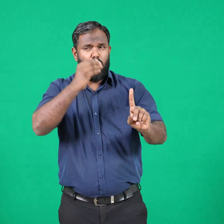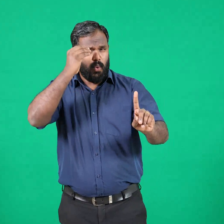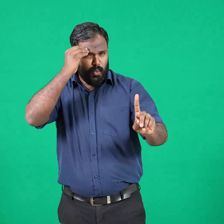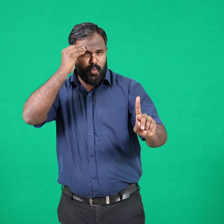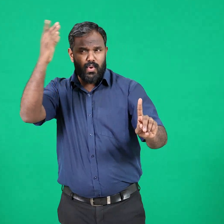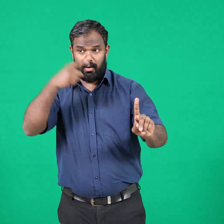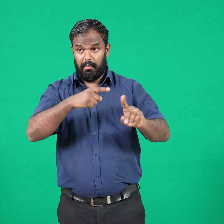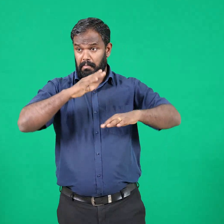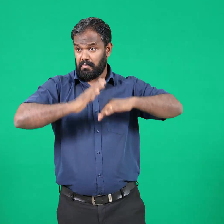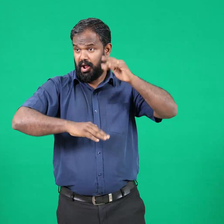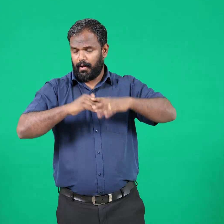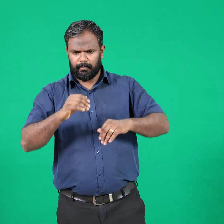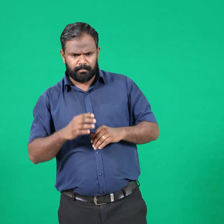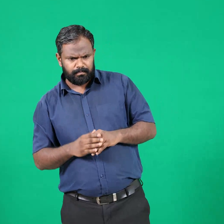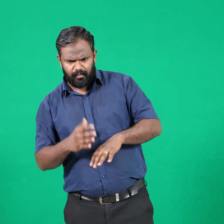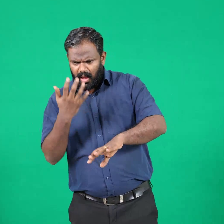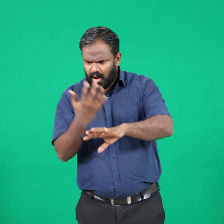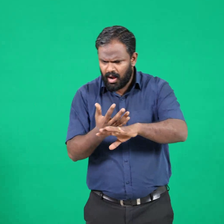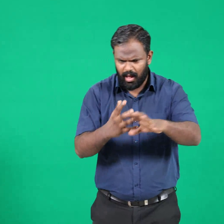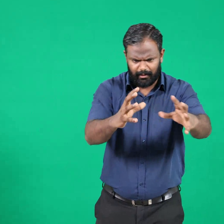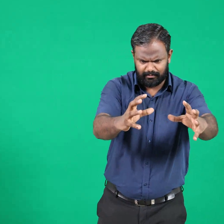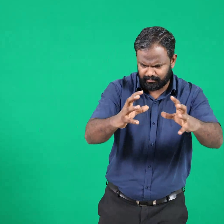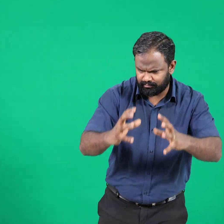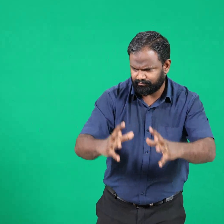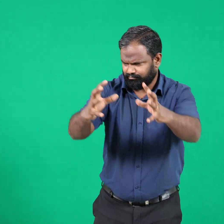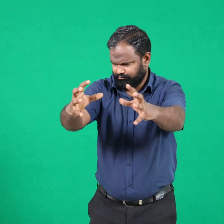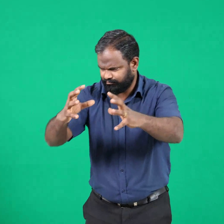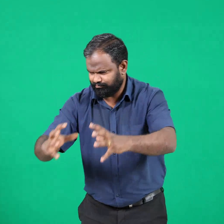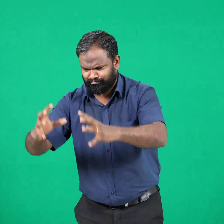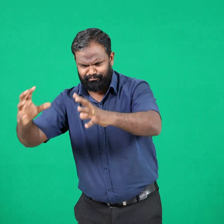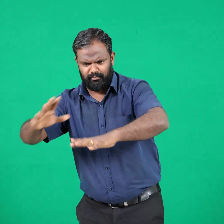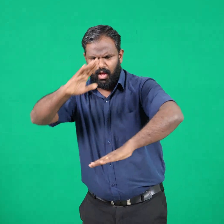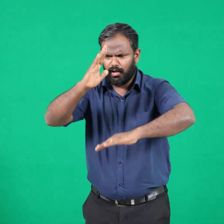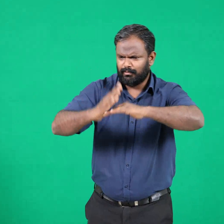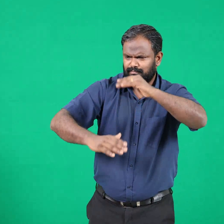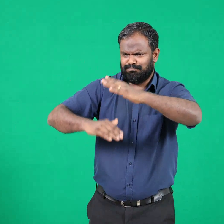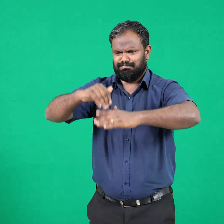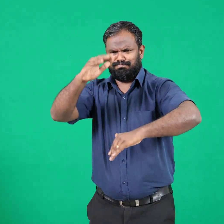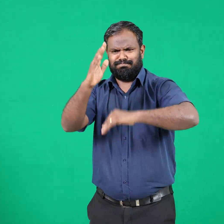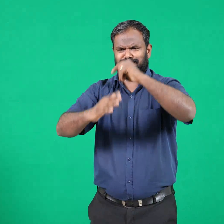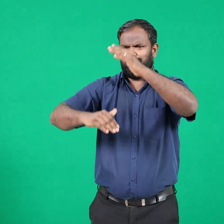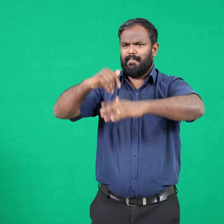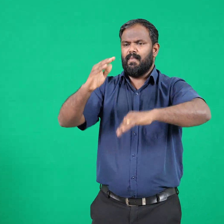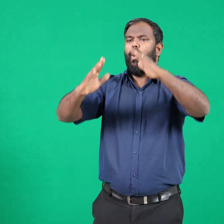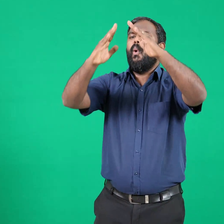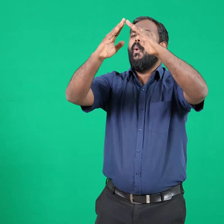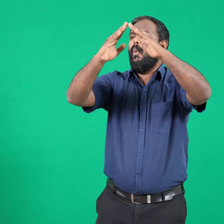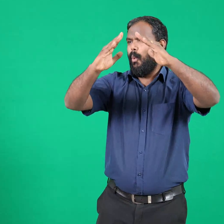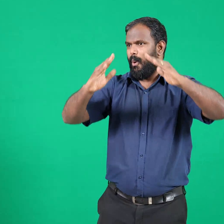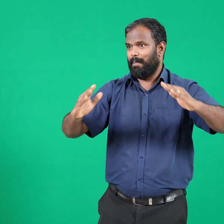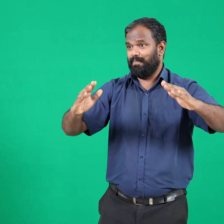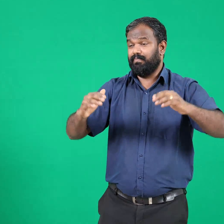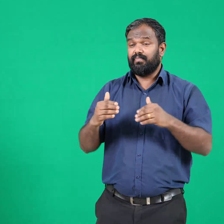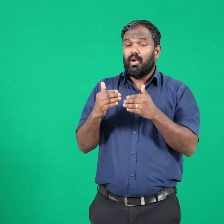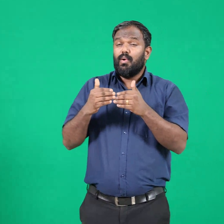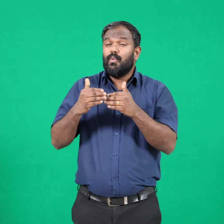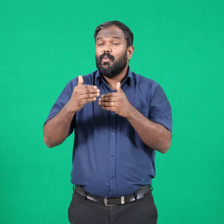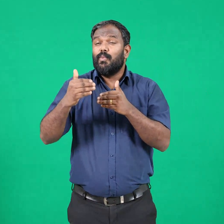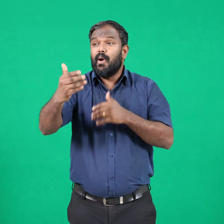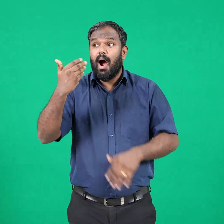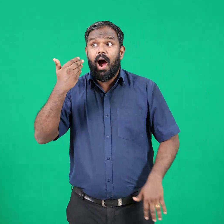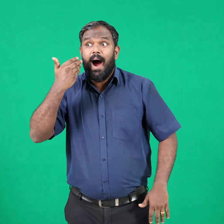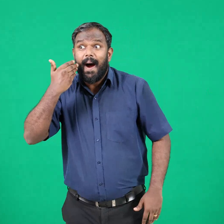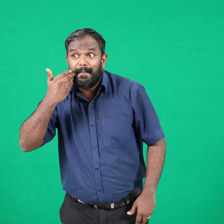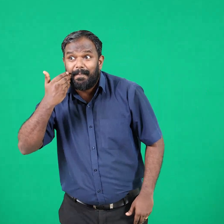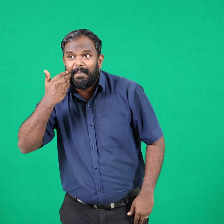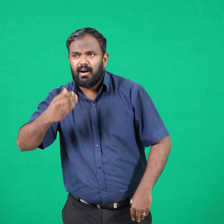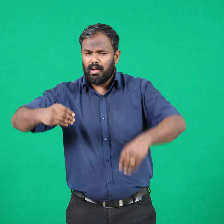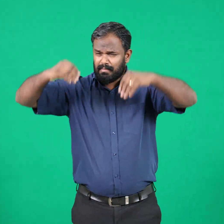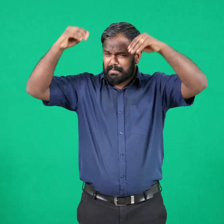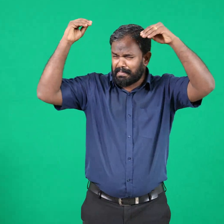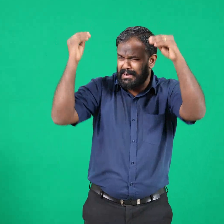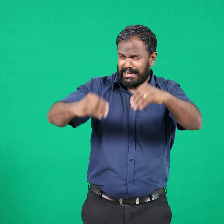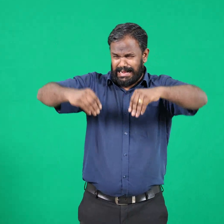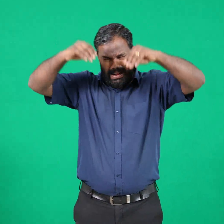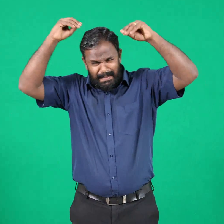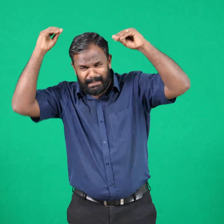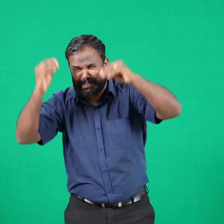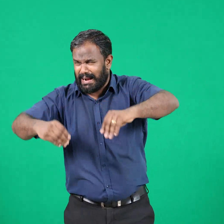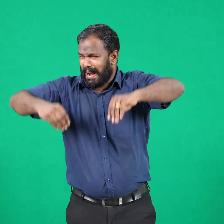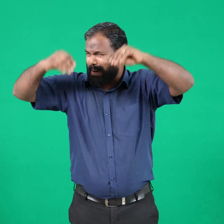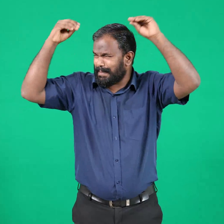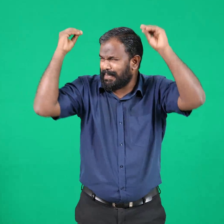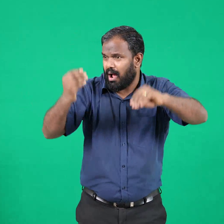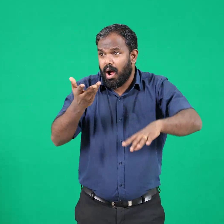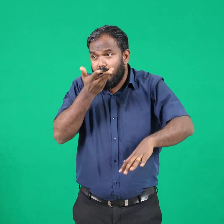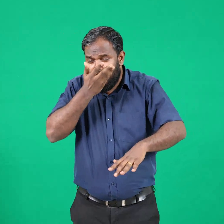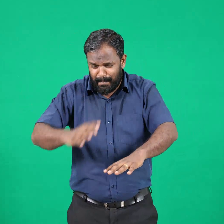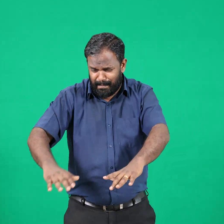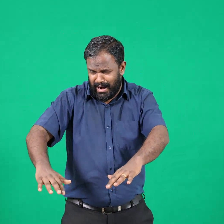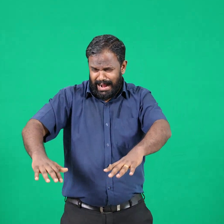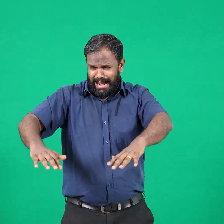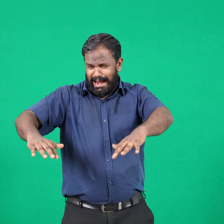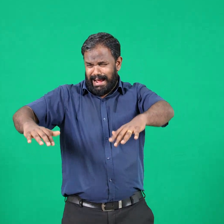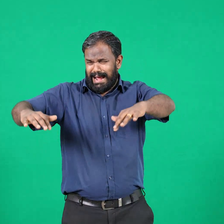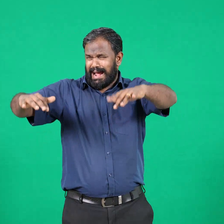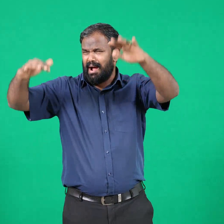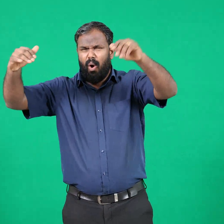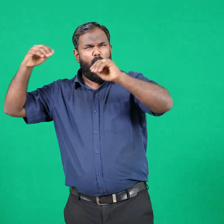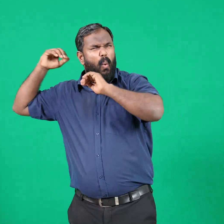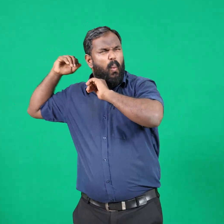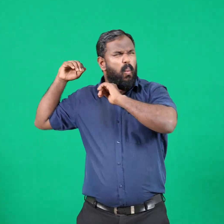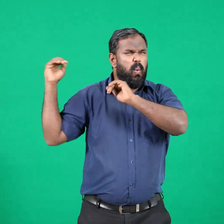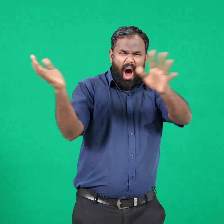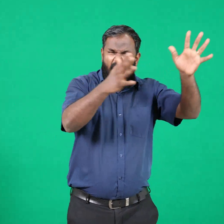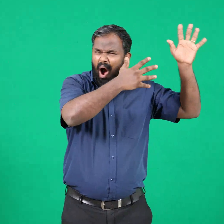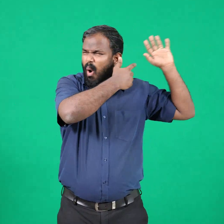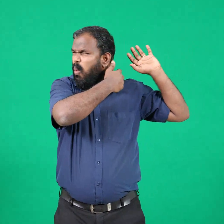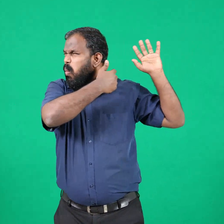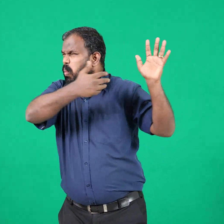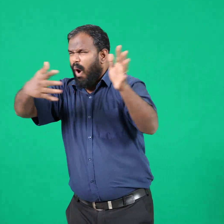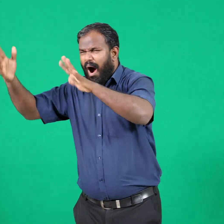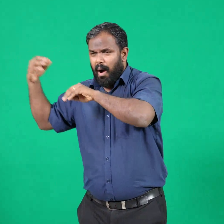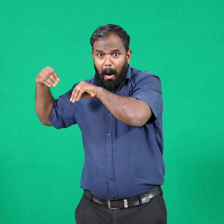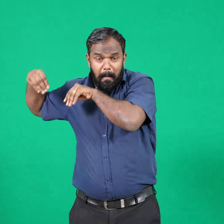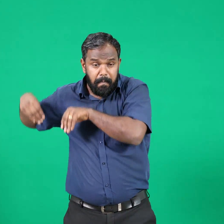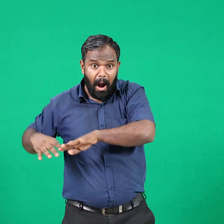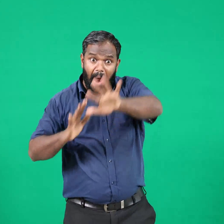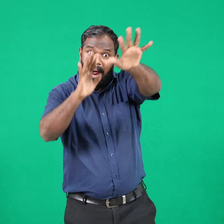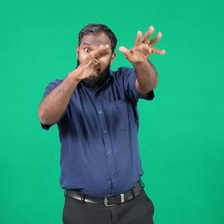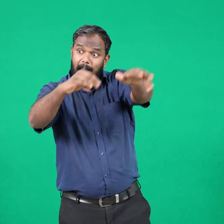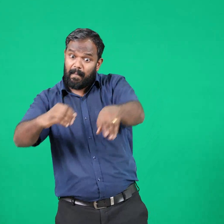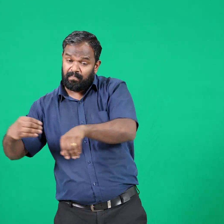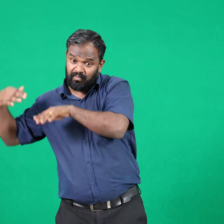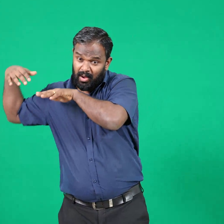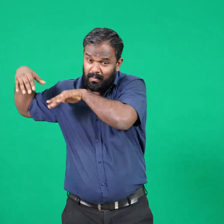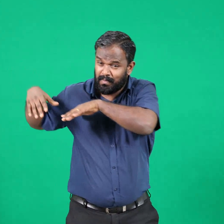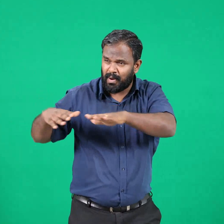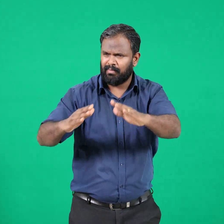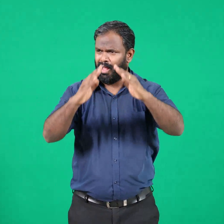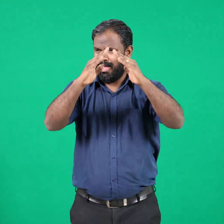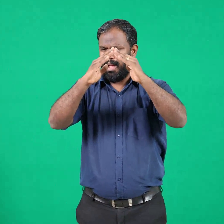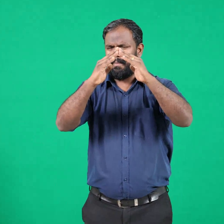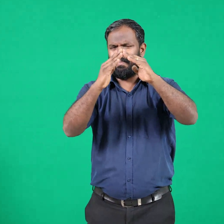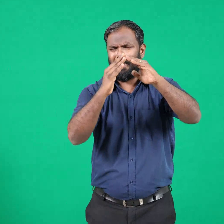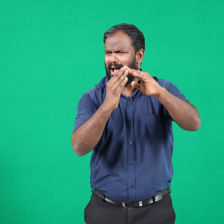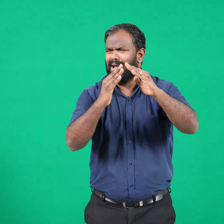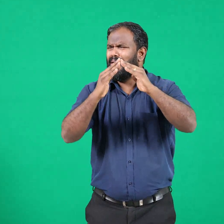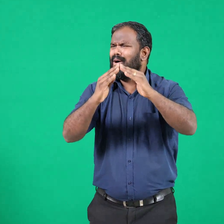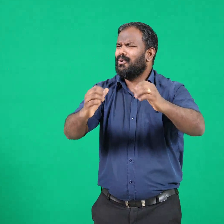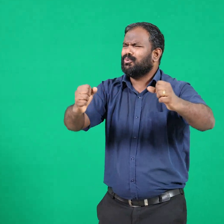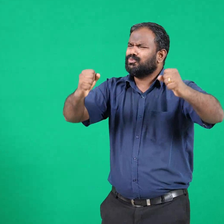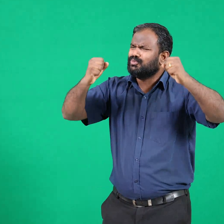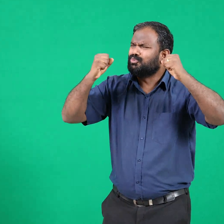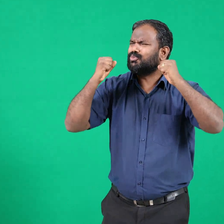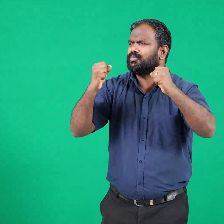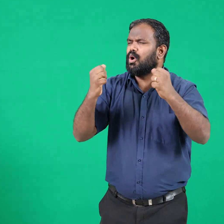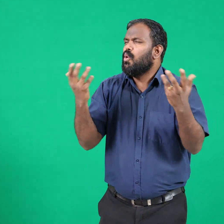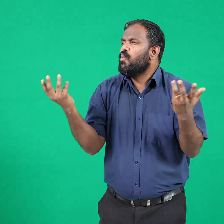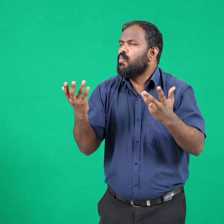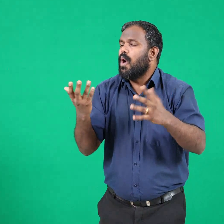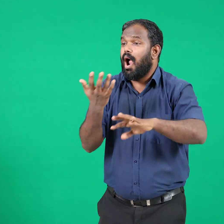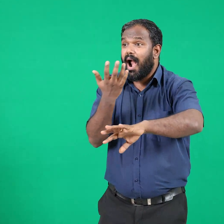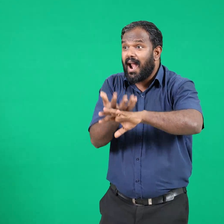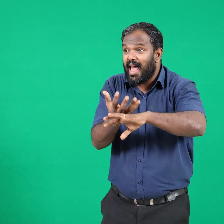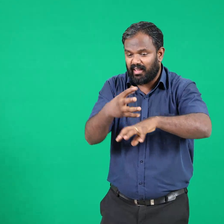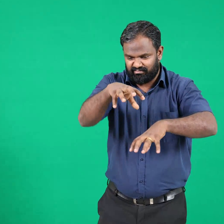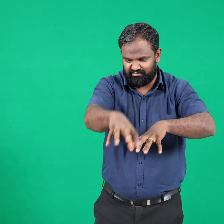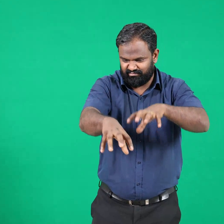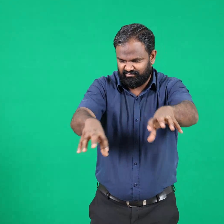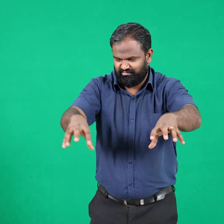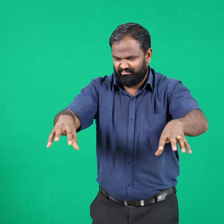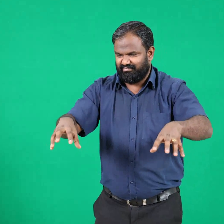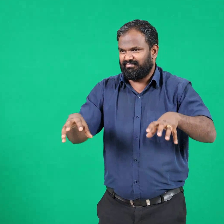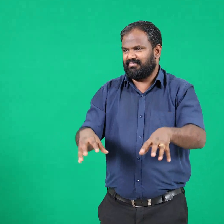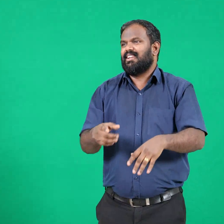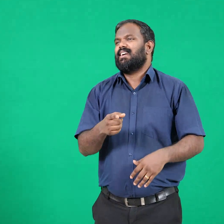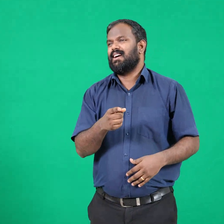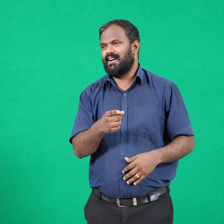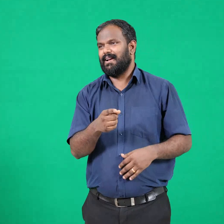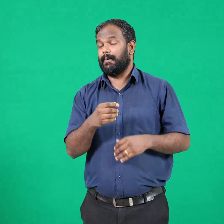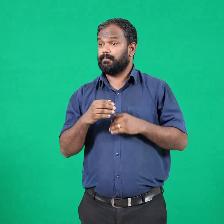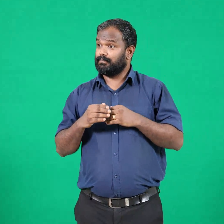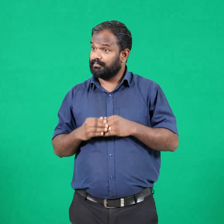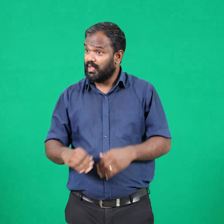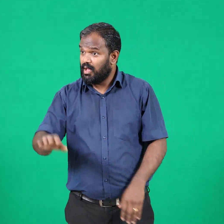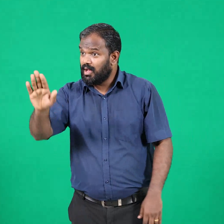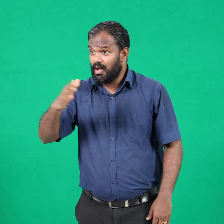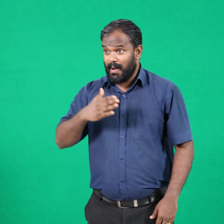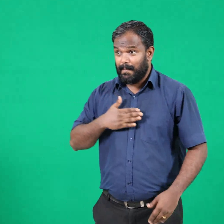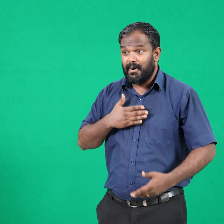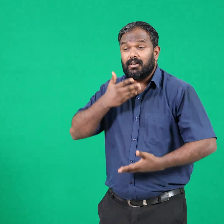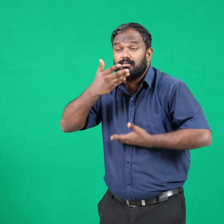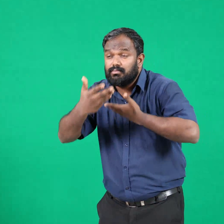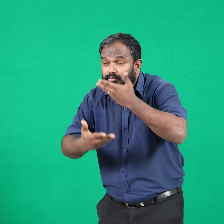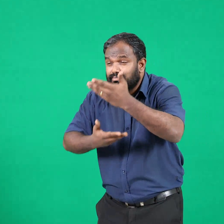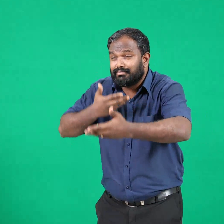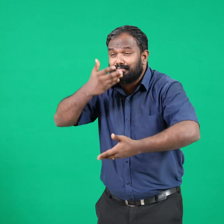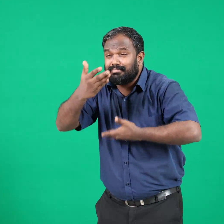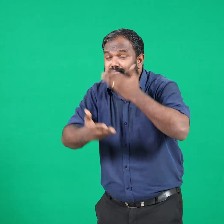The rain fell, the torrents raged, and the winds blew and beat against that house; yet it did not fall, because its foundation was on the rock.